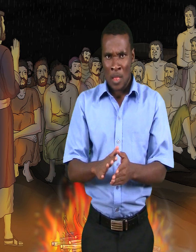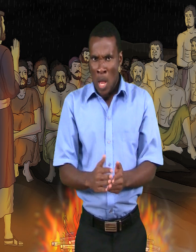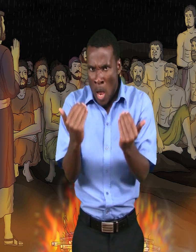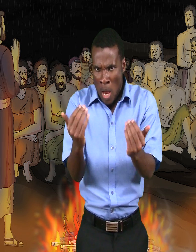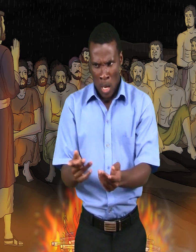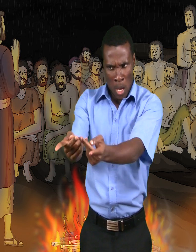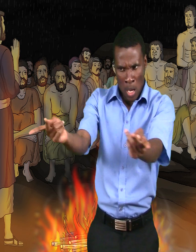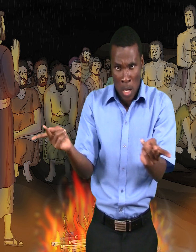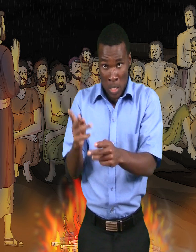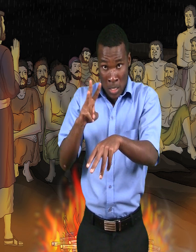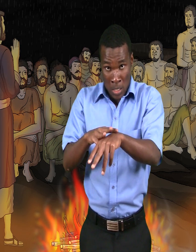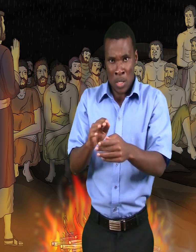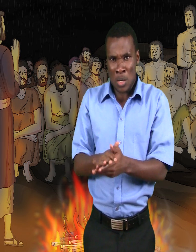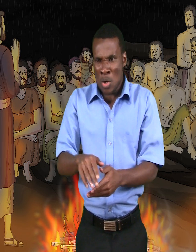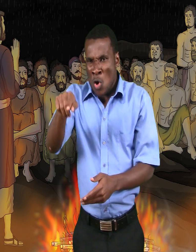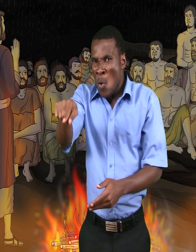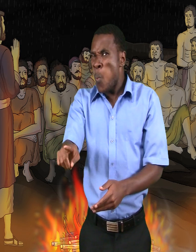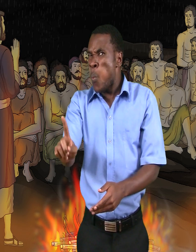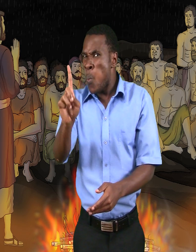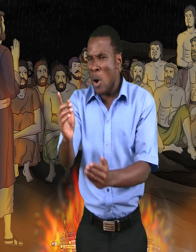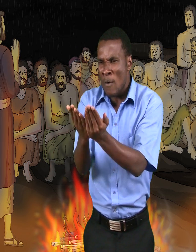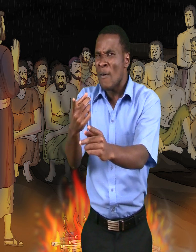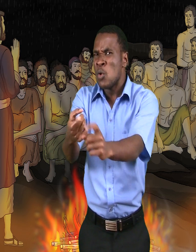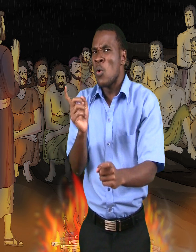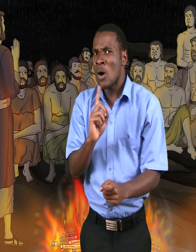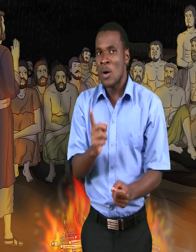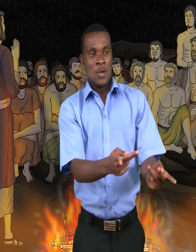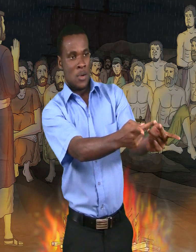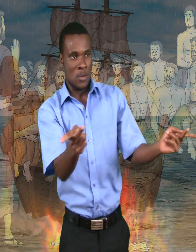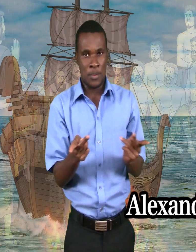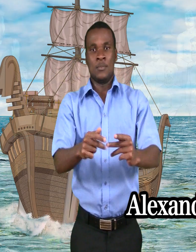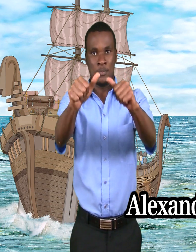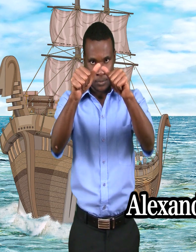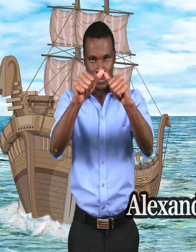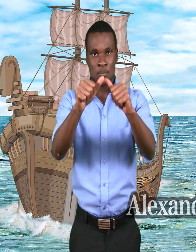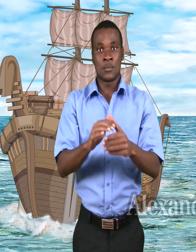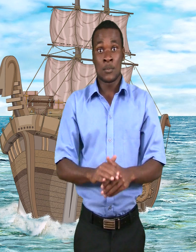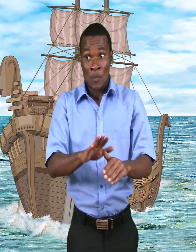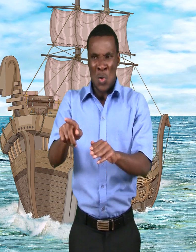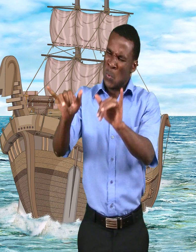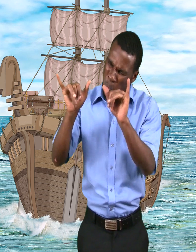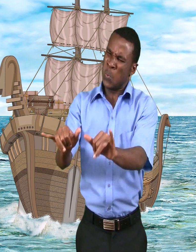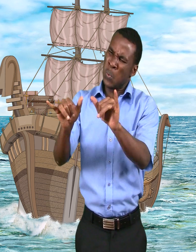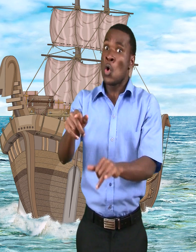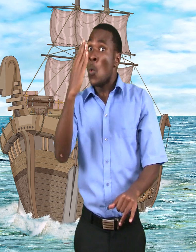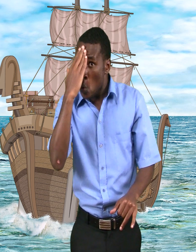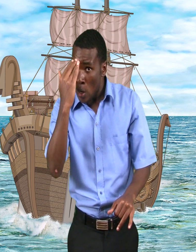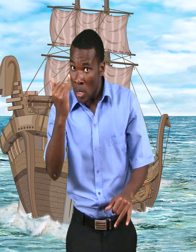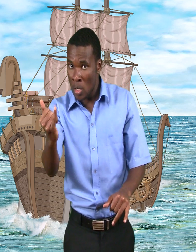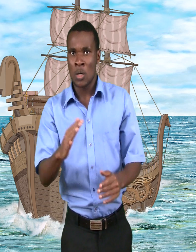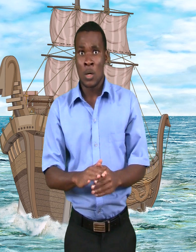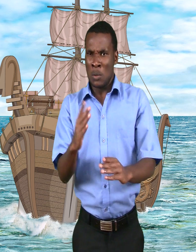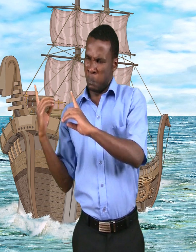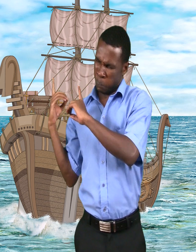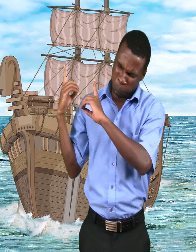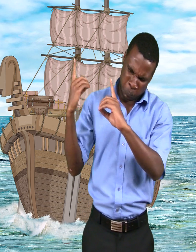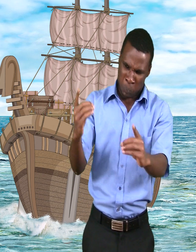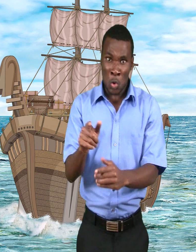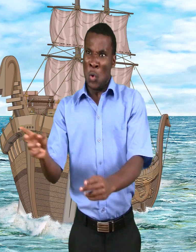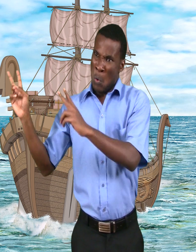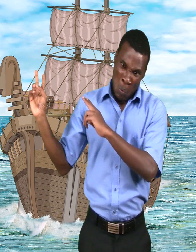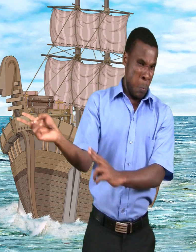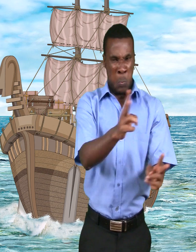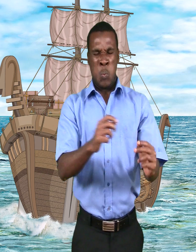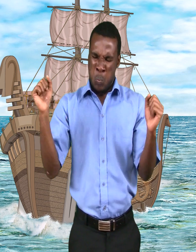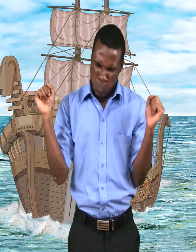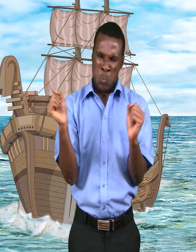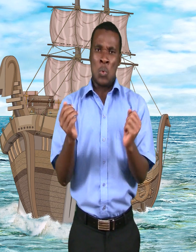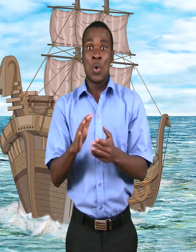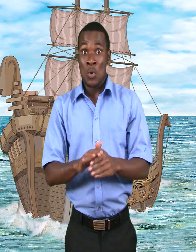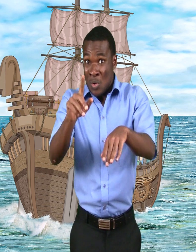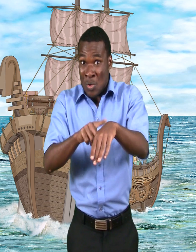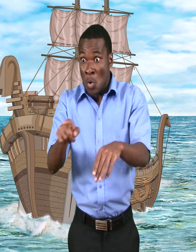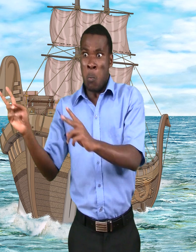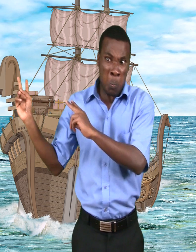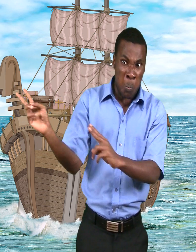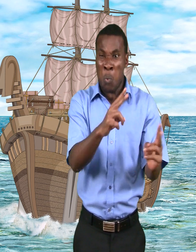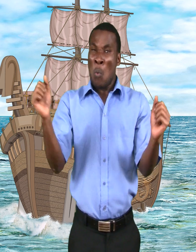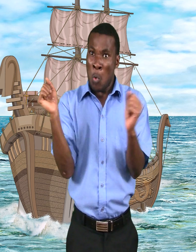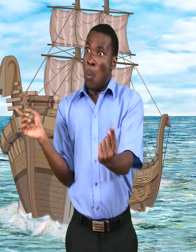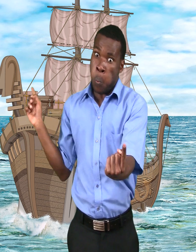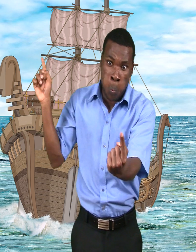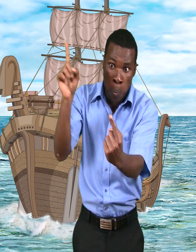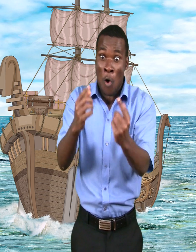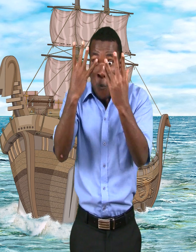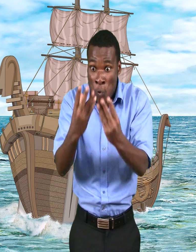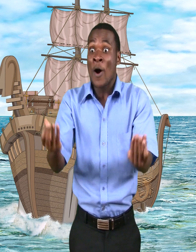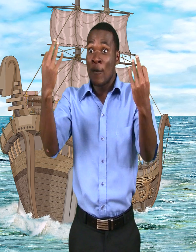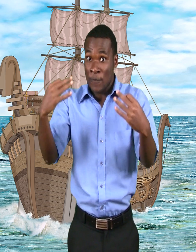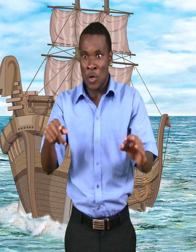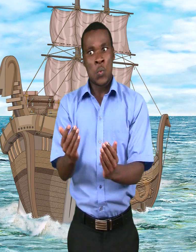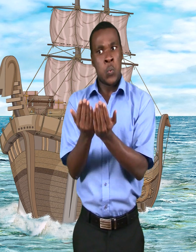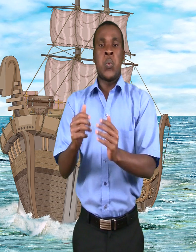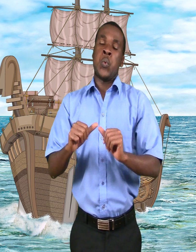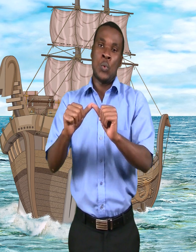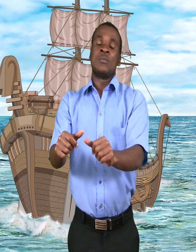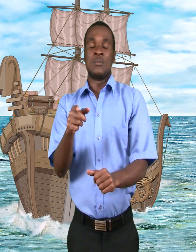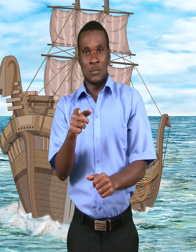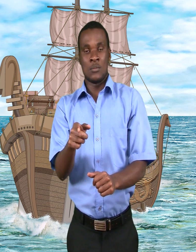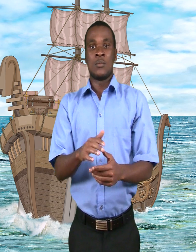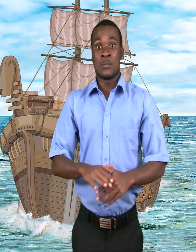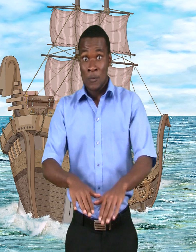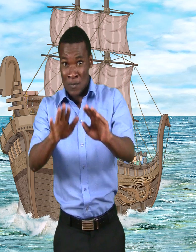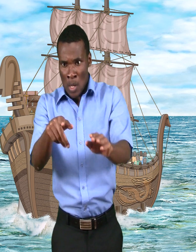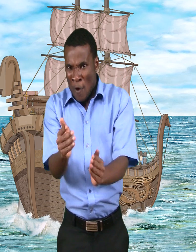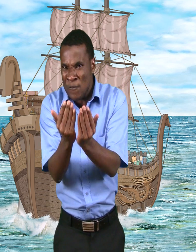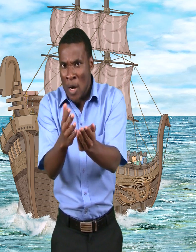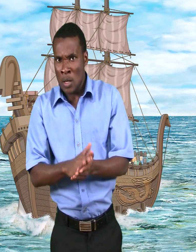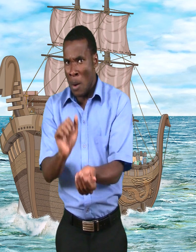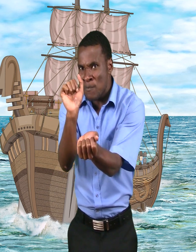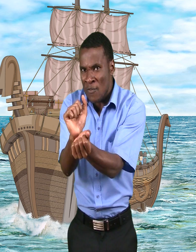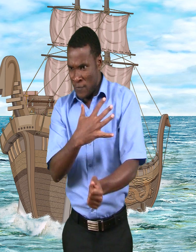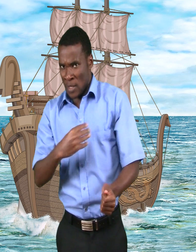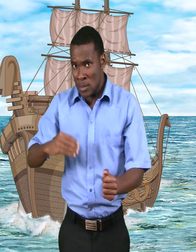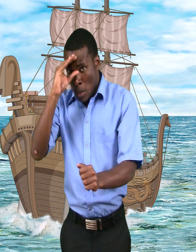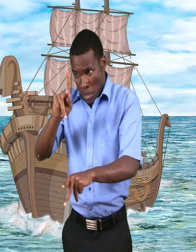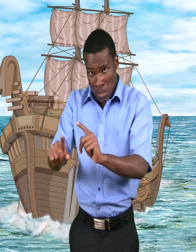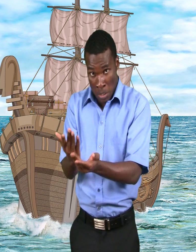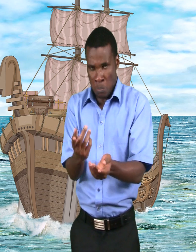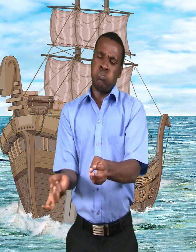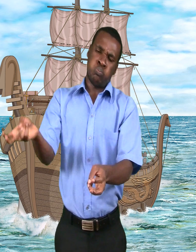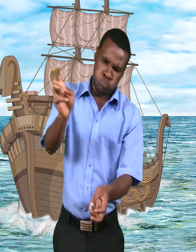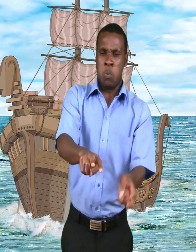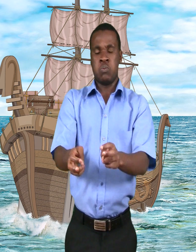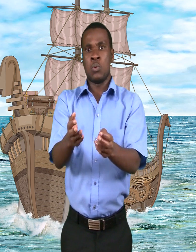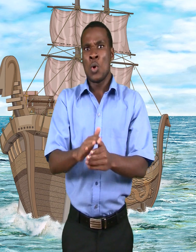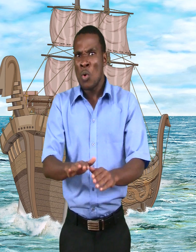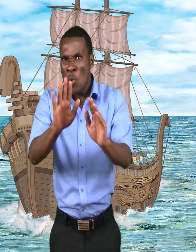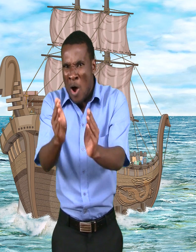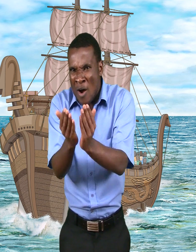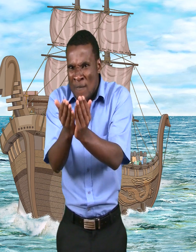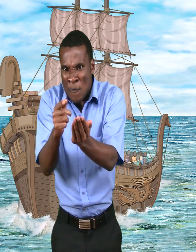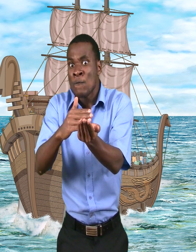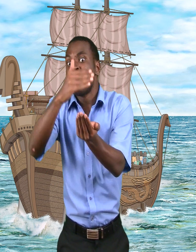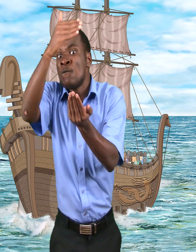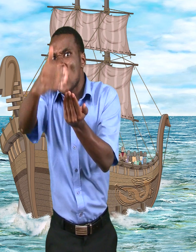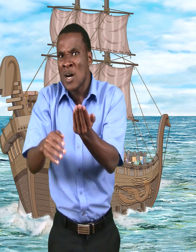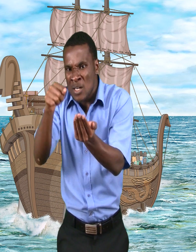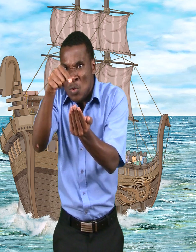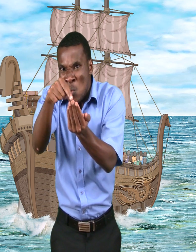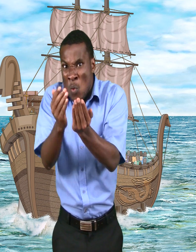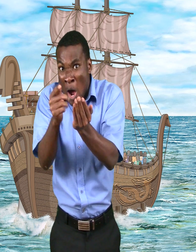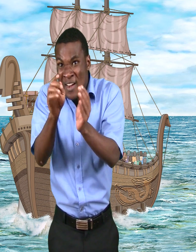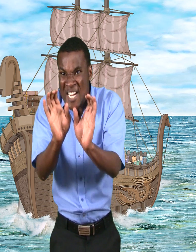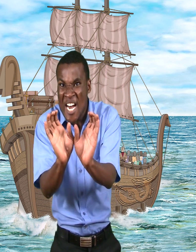The islanders honored us in many ways and supplied our needs when we were ready to sail.